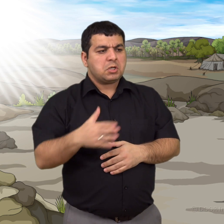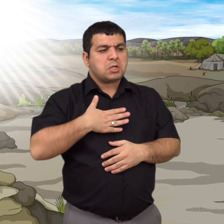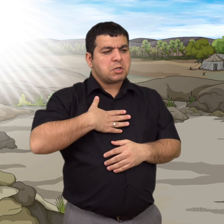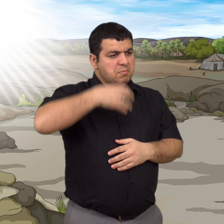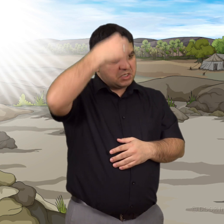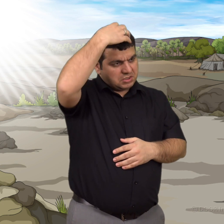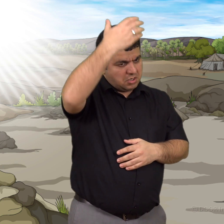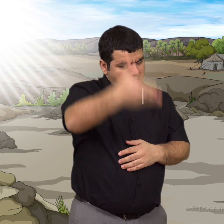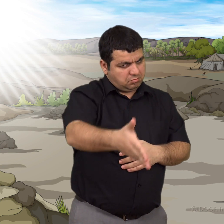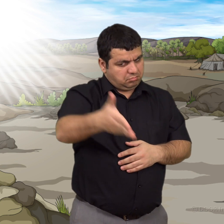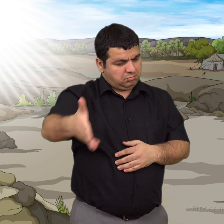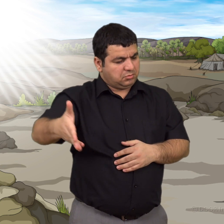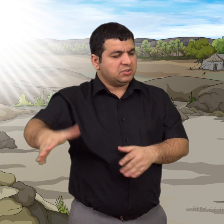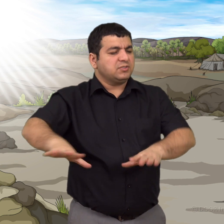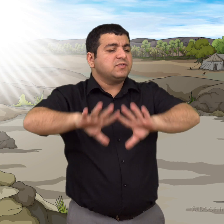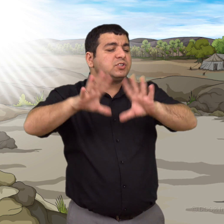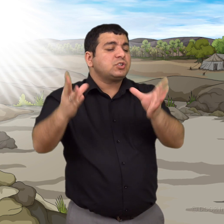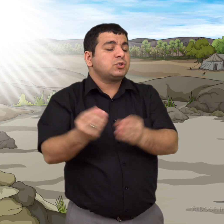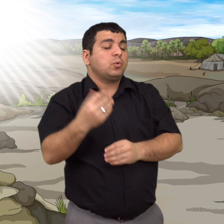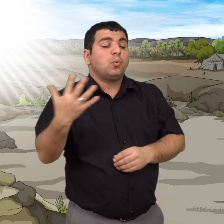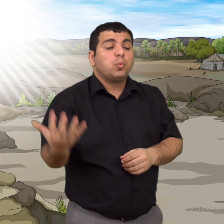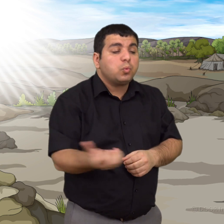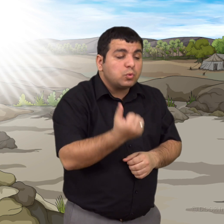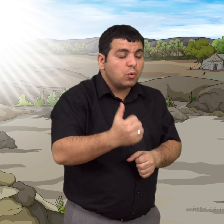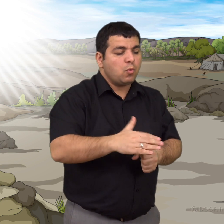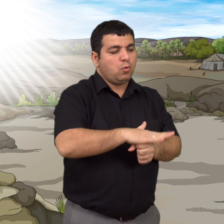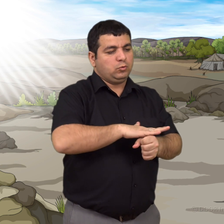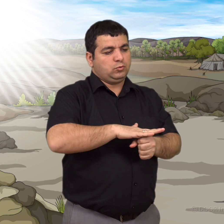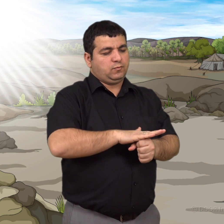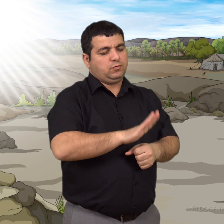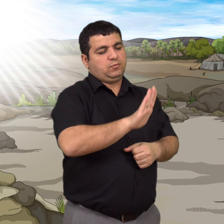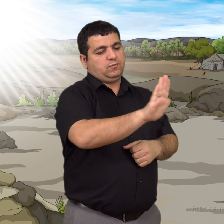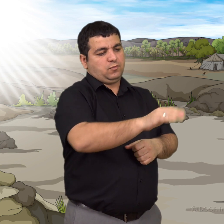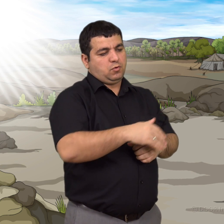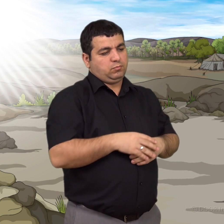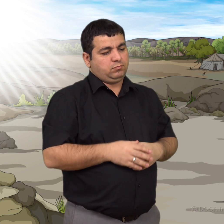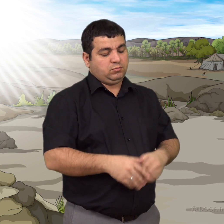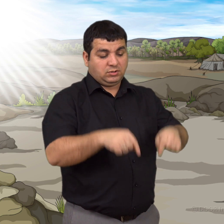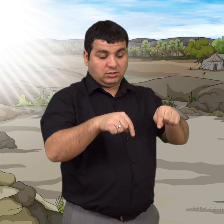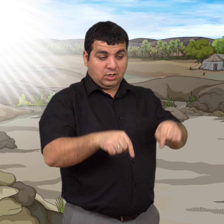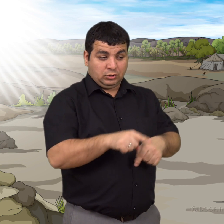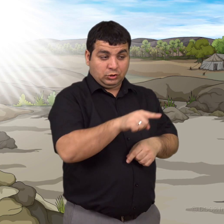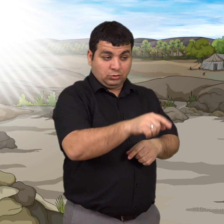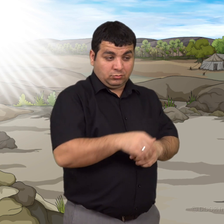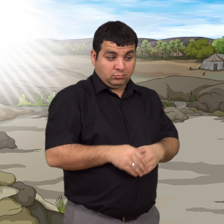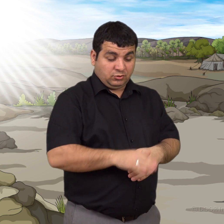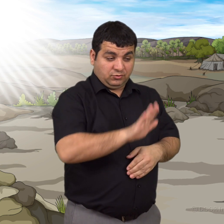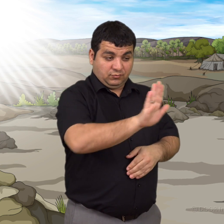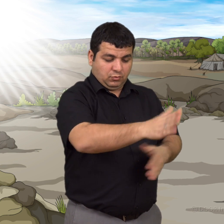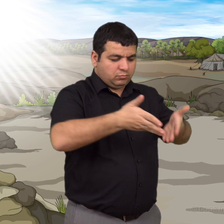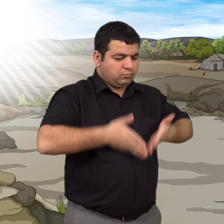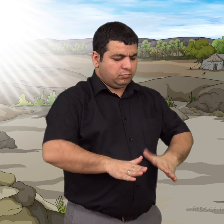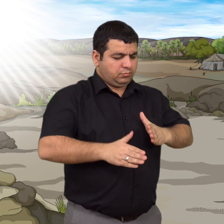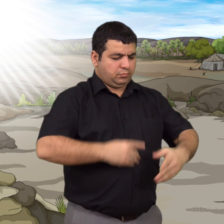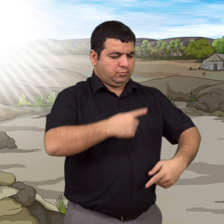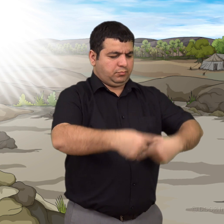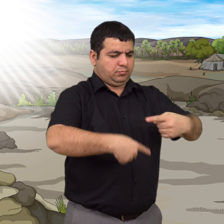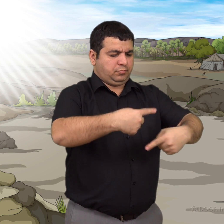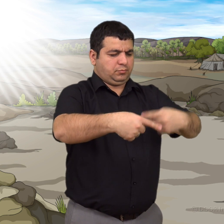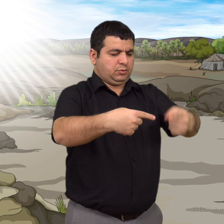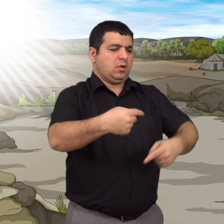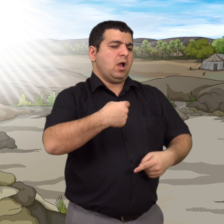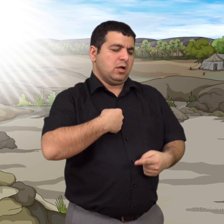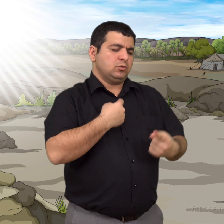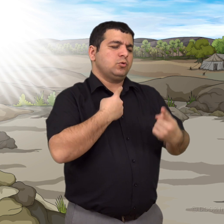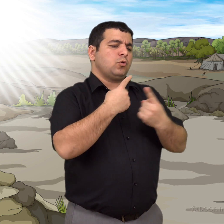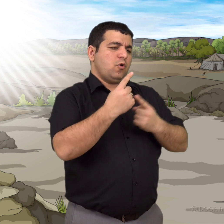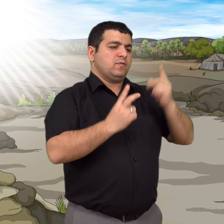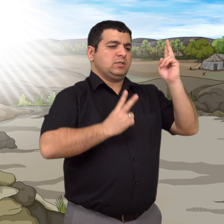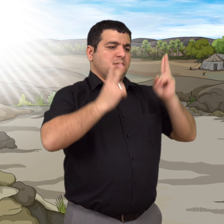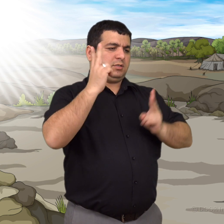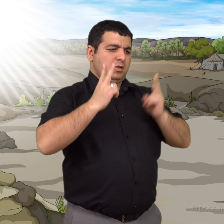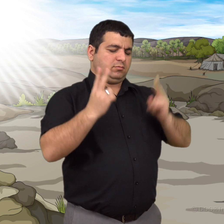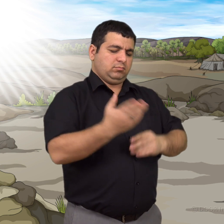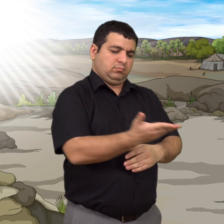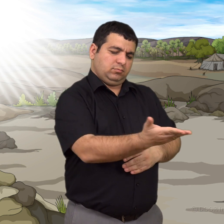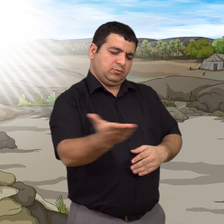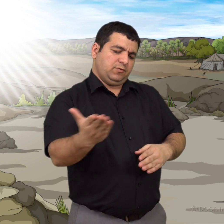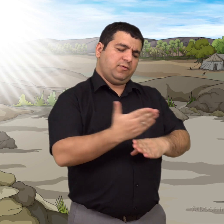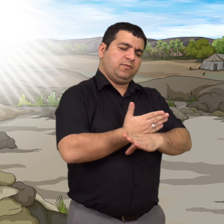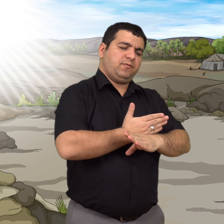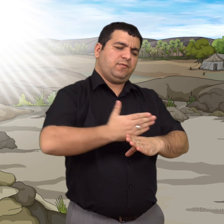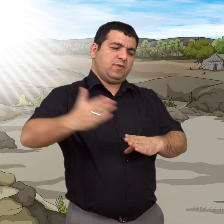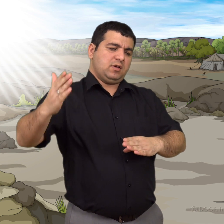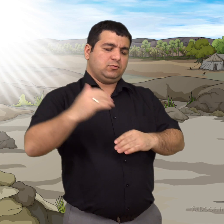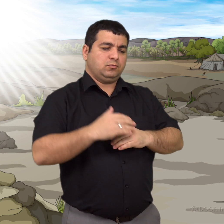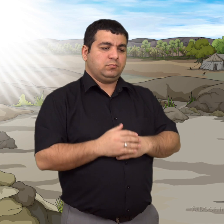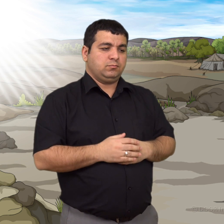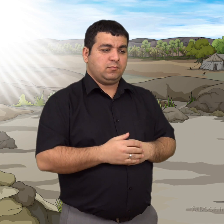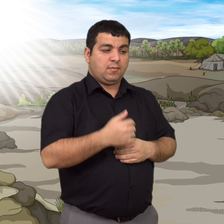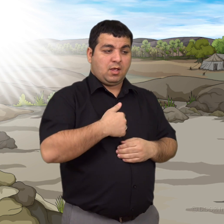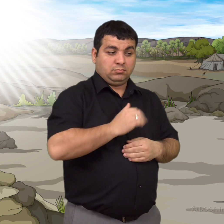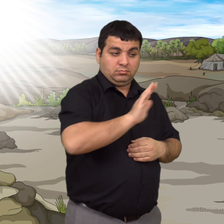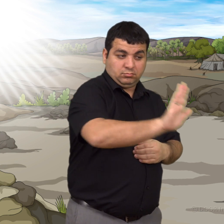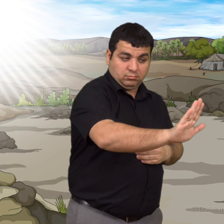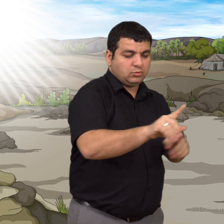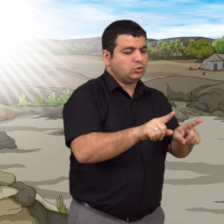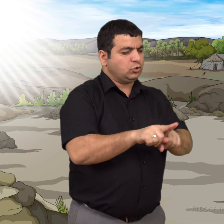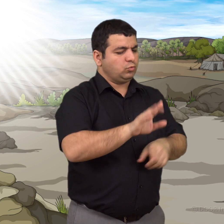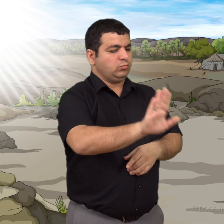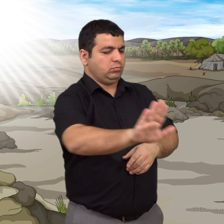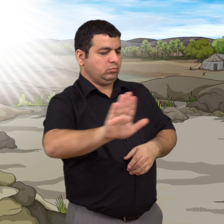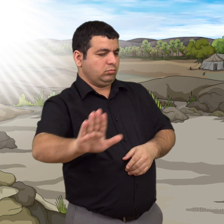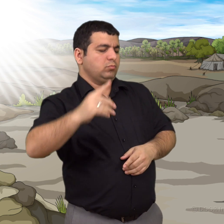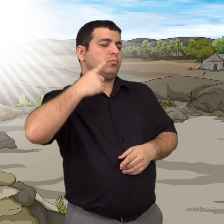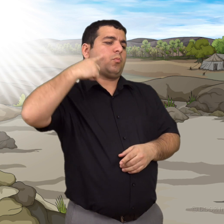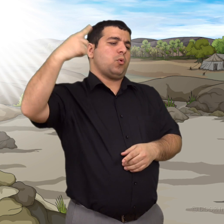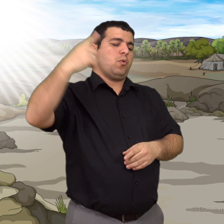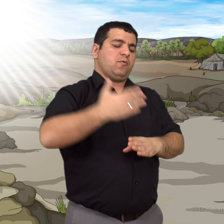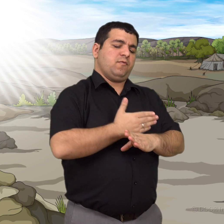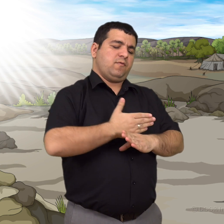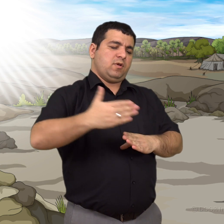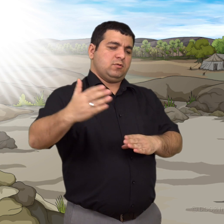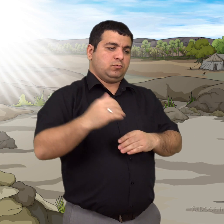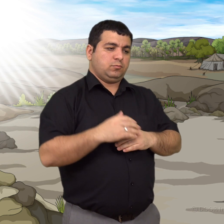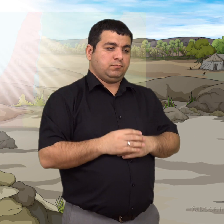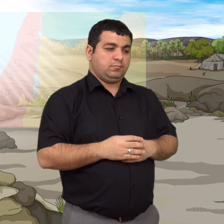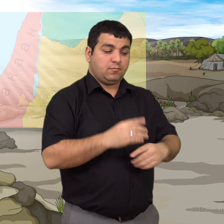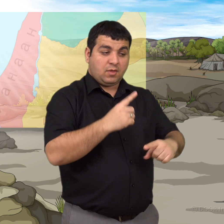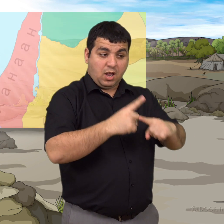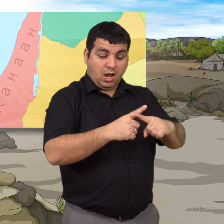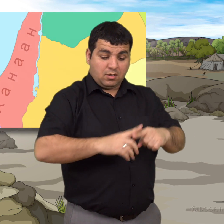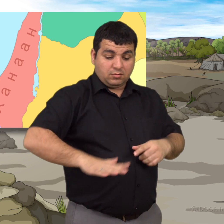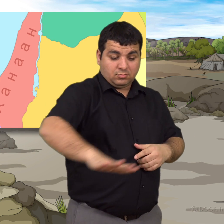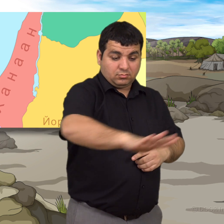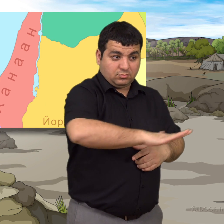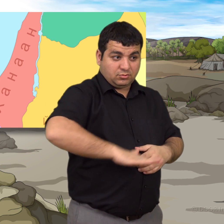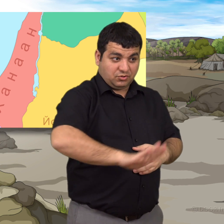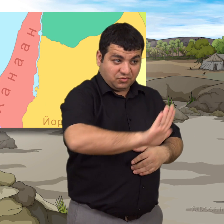I will establish My covenant as an everlasting covenant between Me and you and your descendants after you, to be your God and the God of your descendants after you.